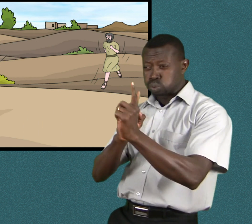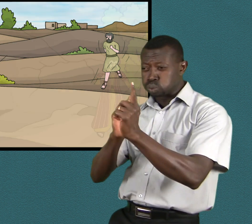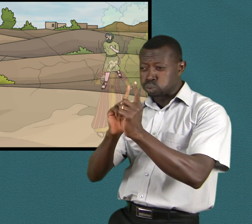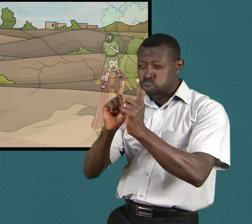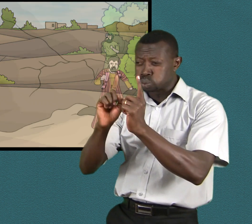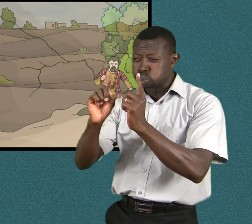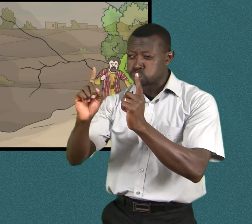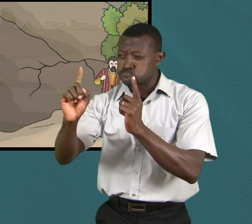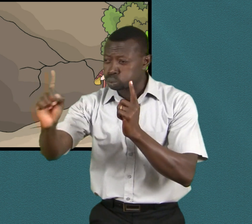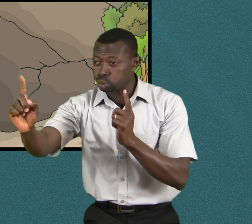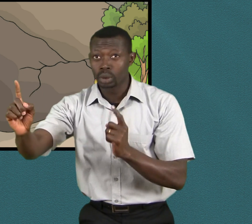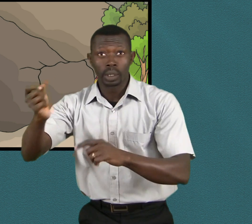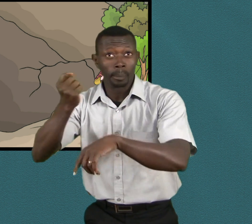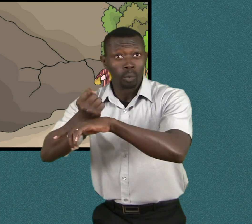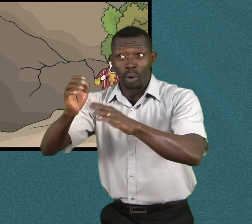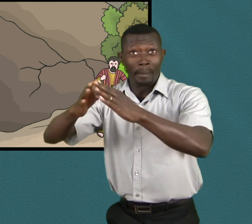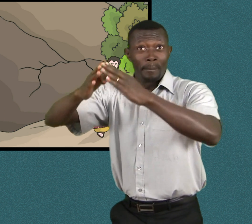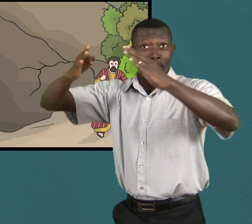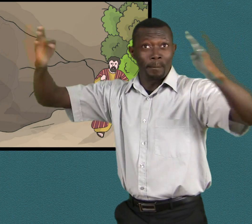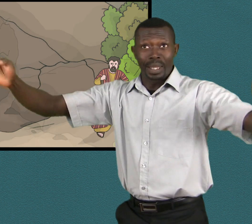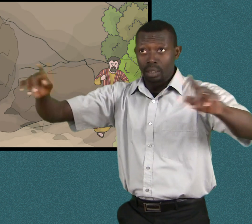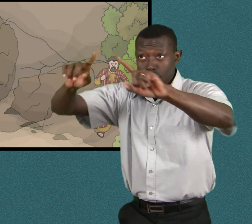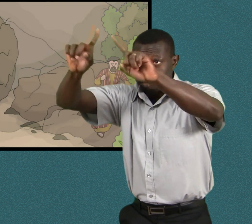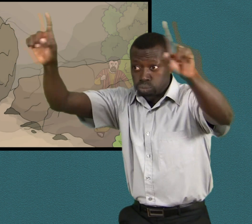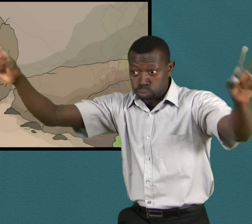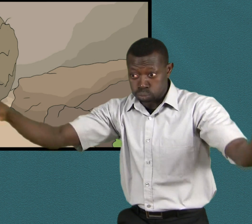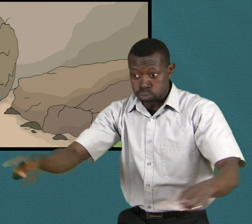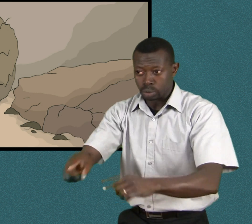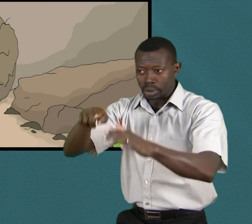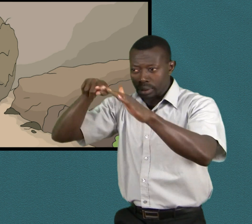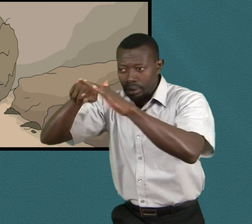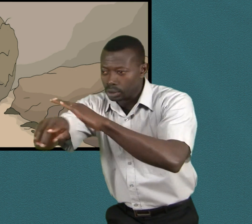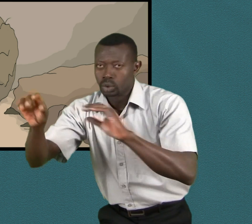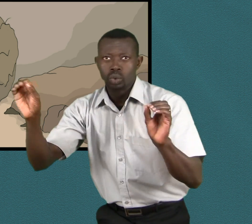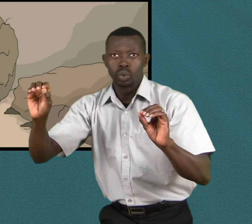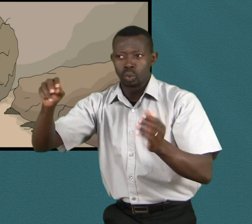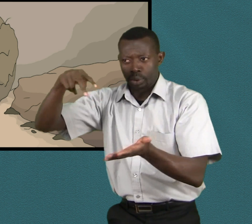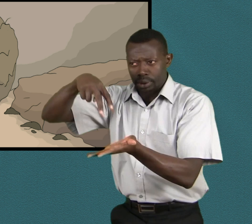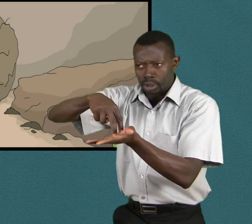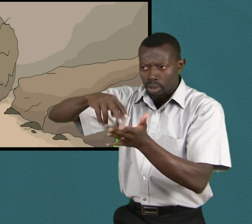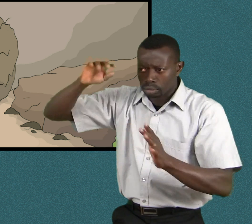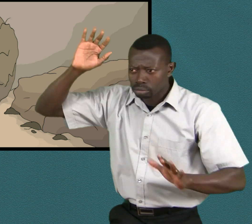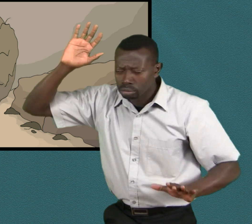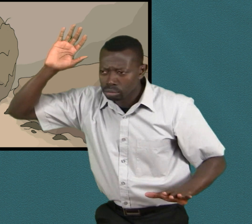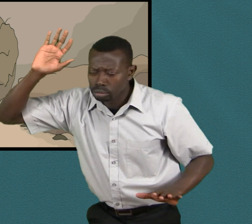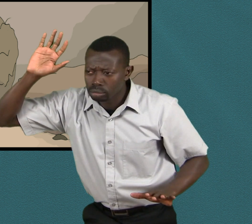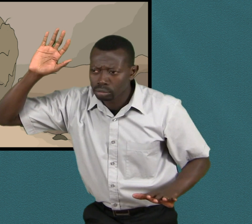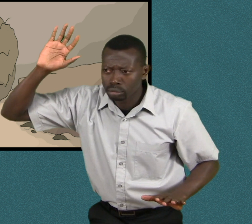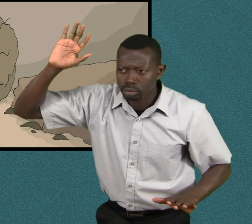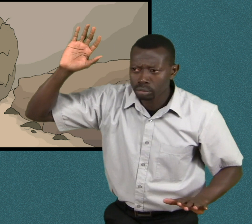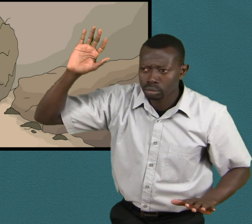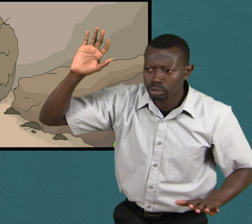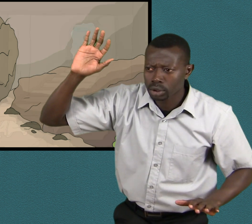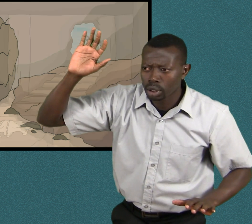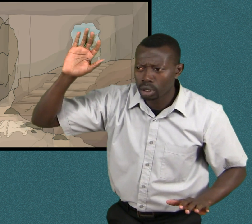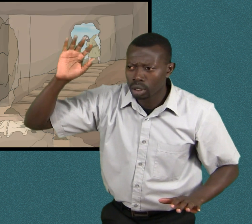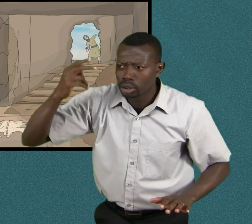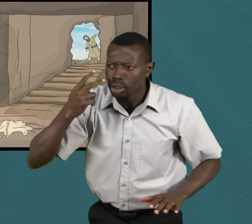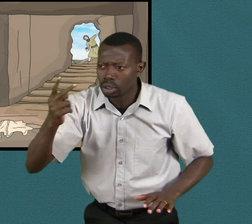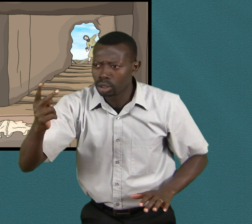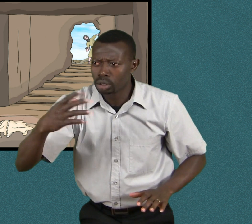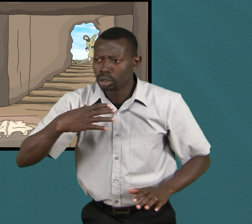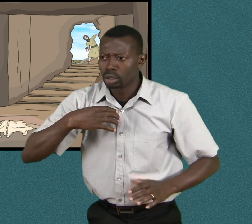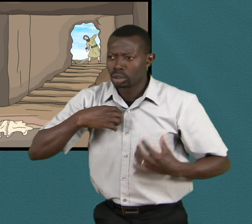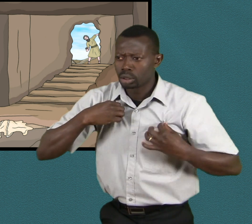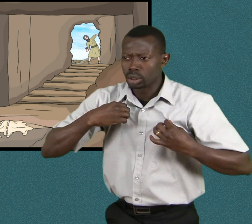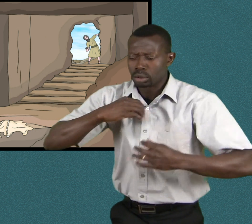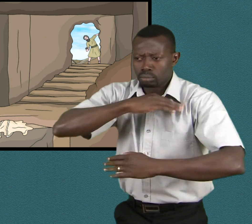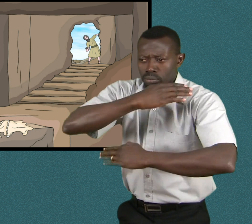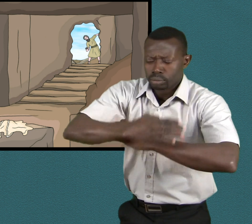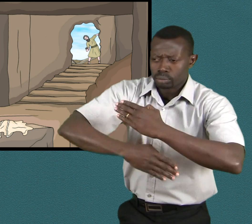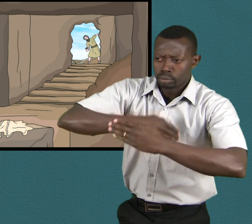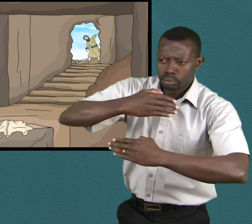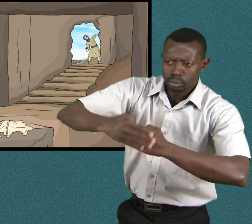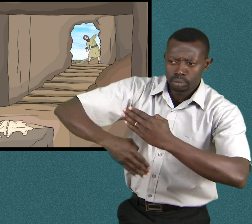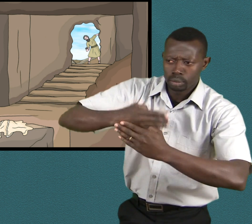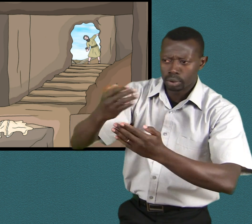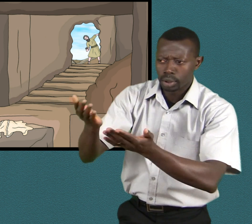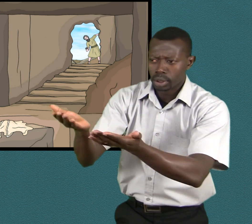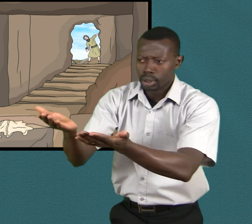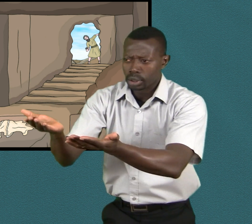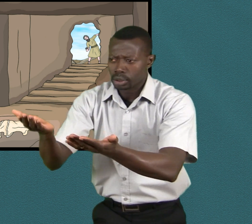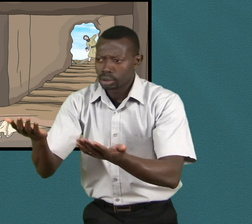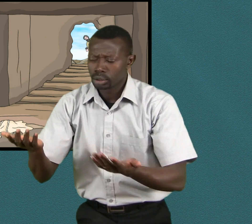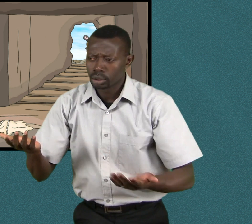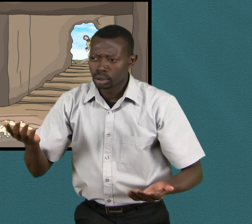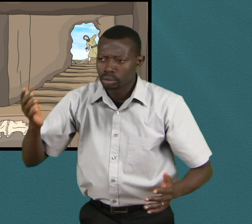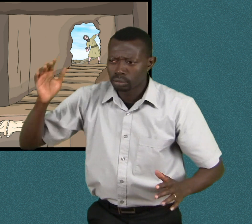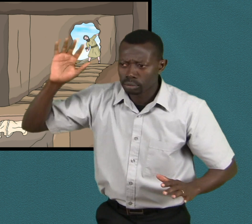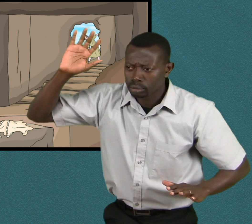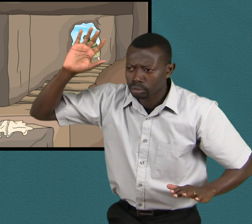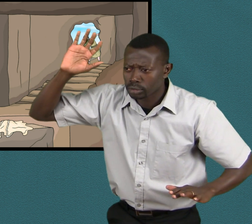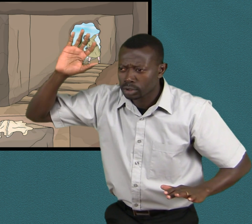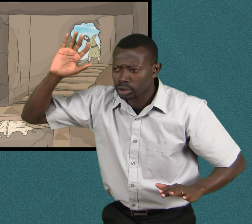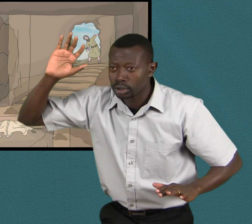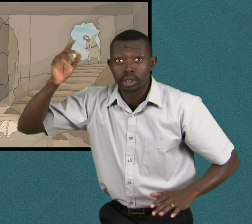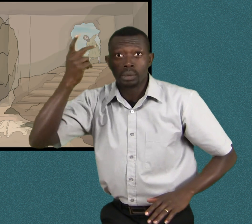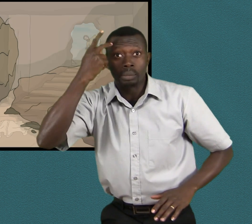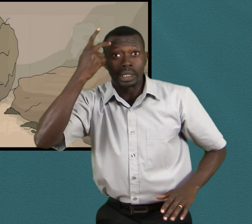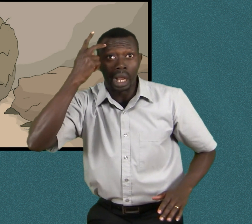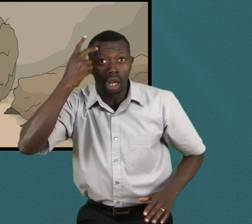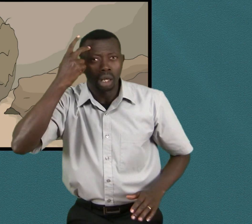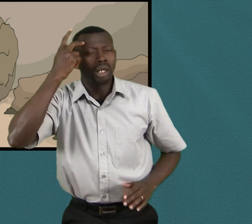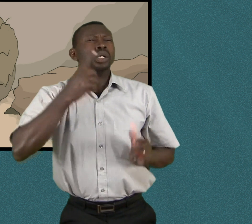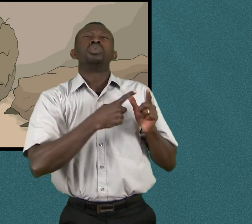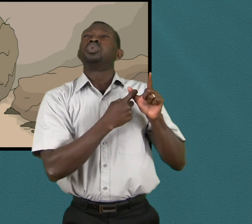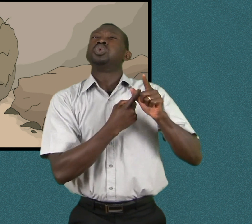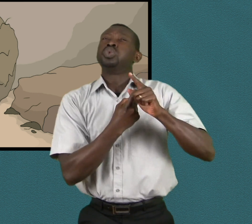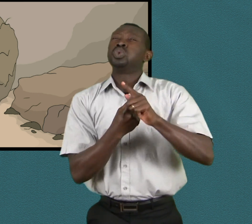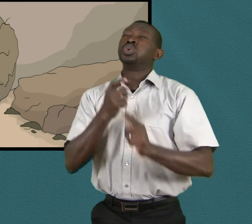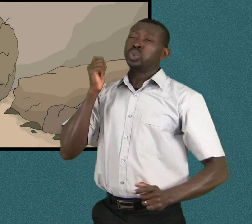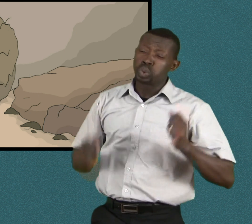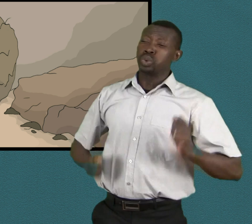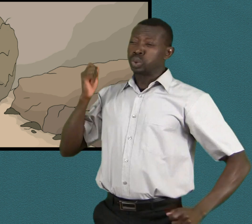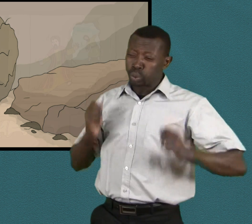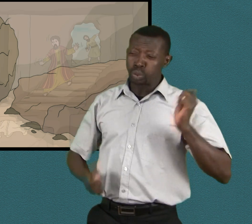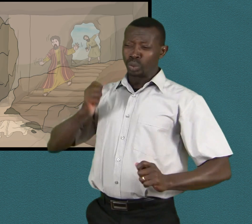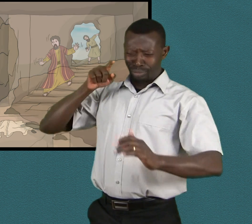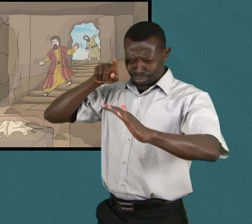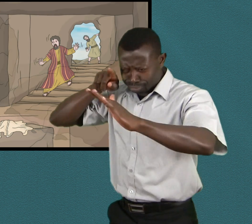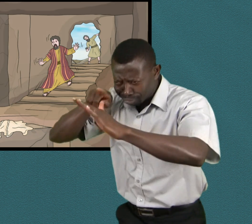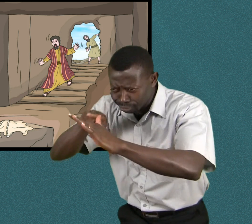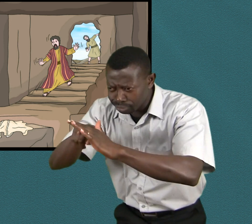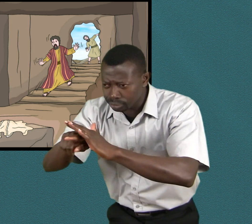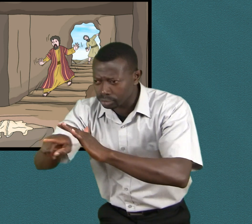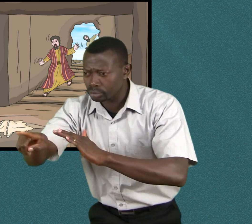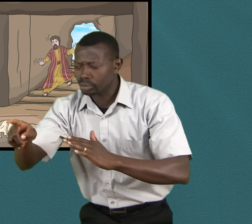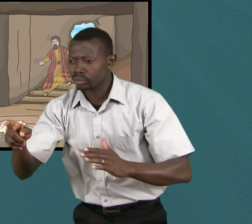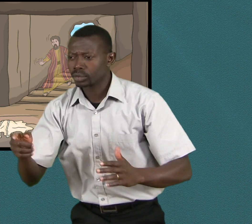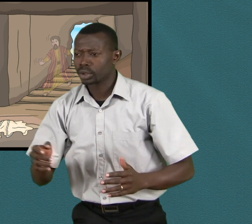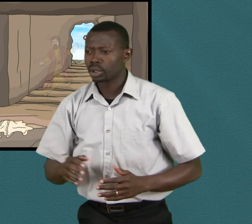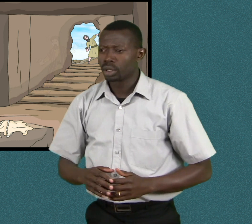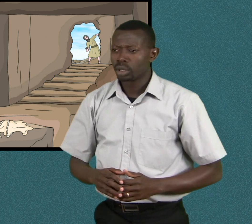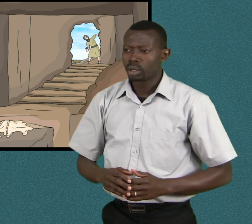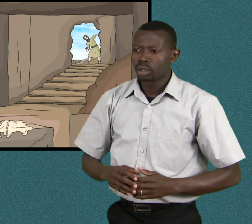He bent down and looked in at the linen cloths lying there, but he did not go in. Simon Peter arrived just after him.